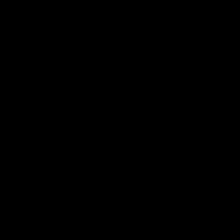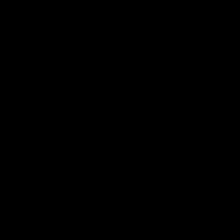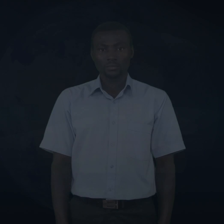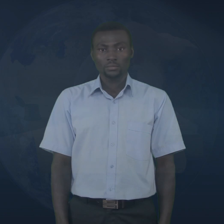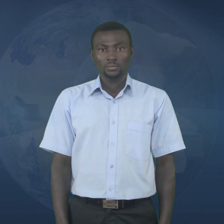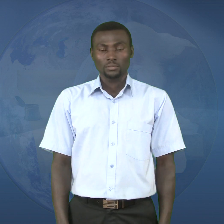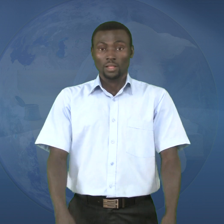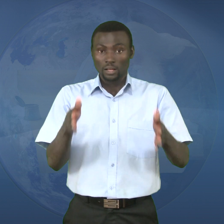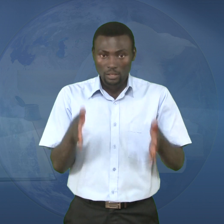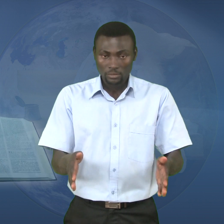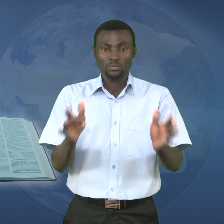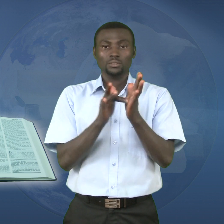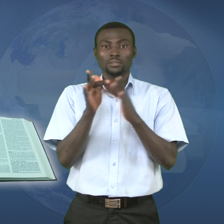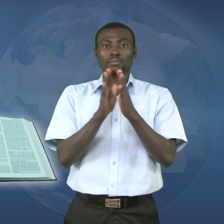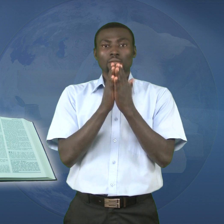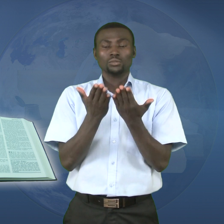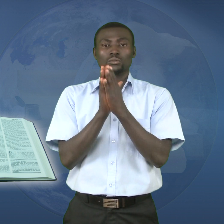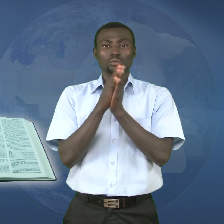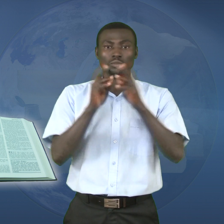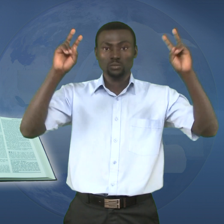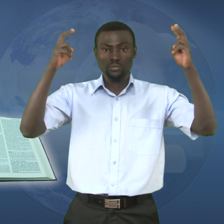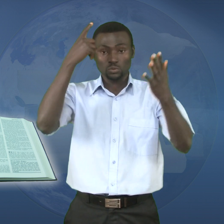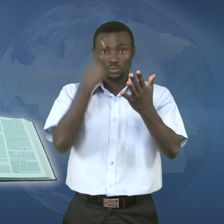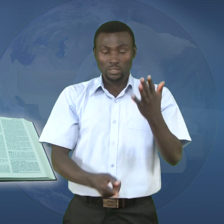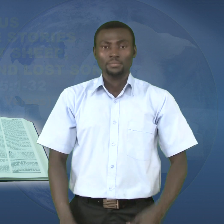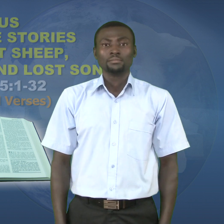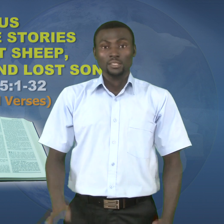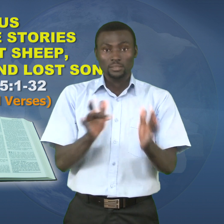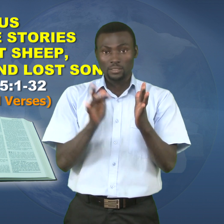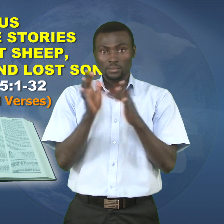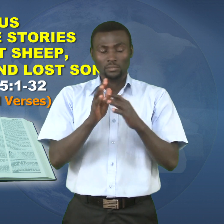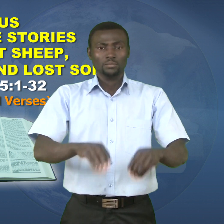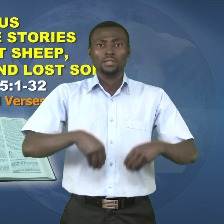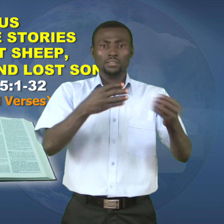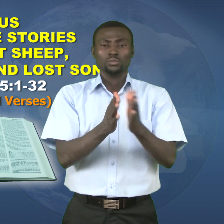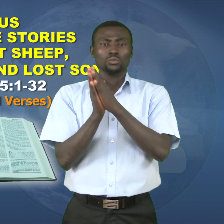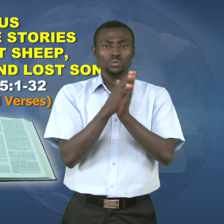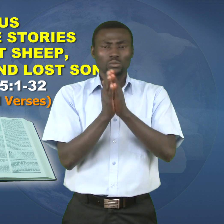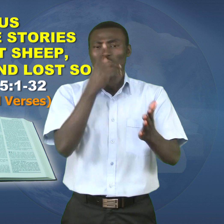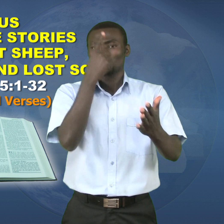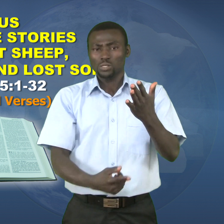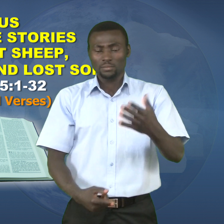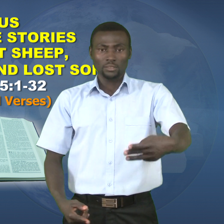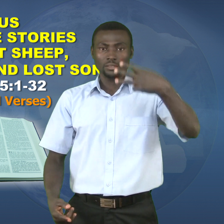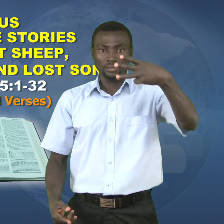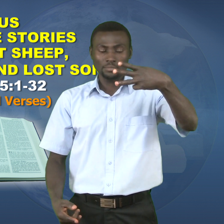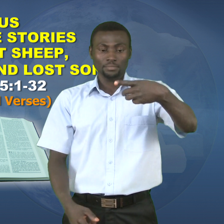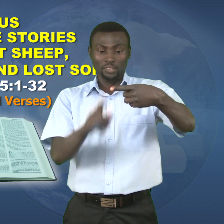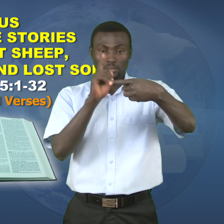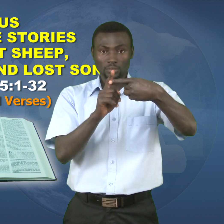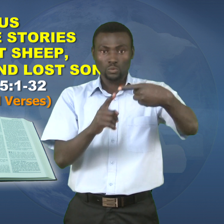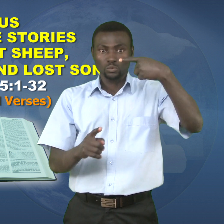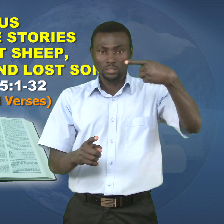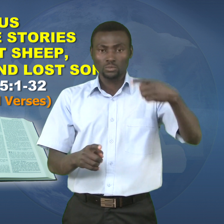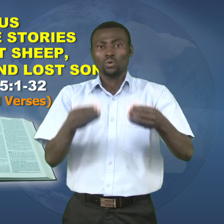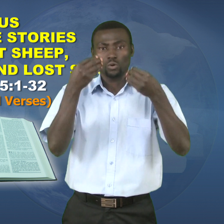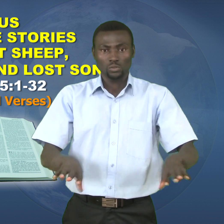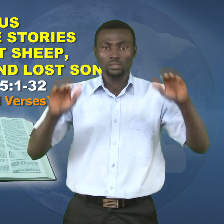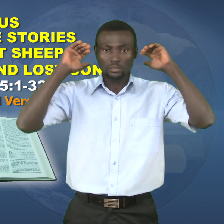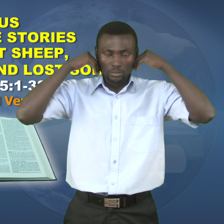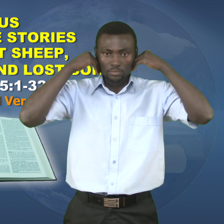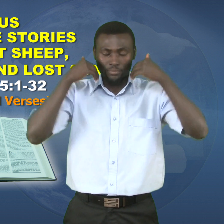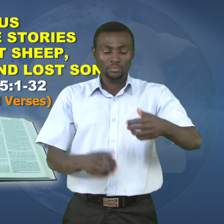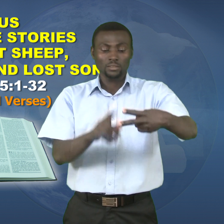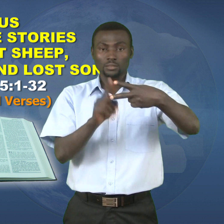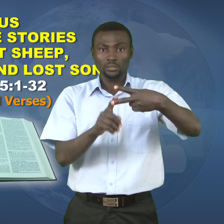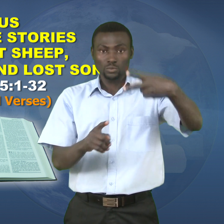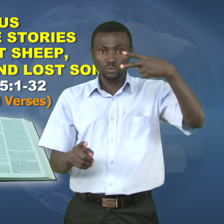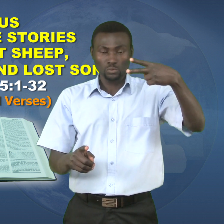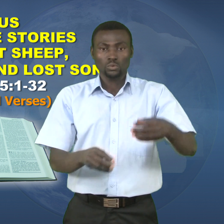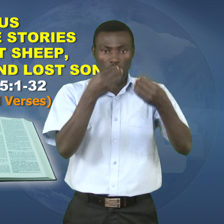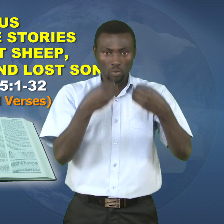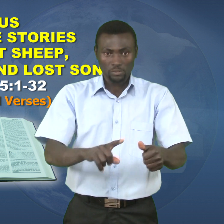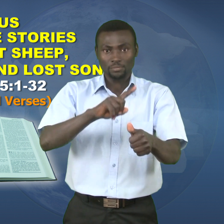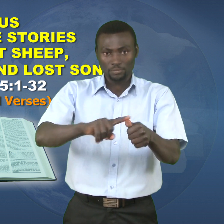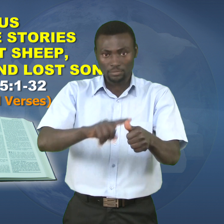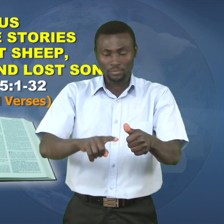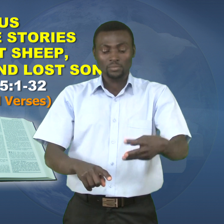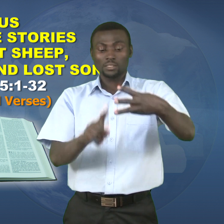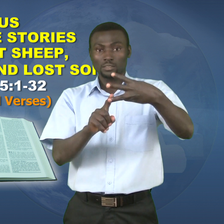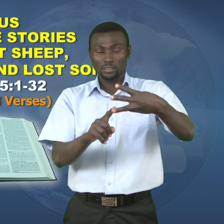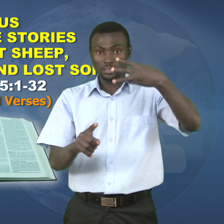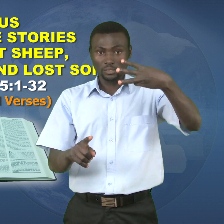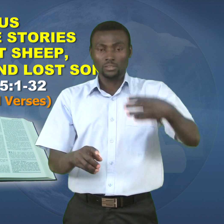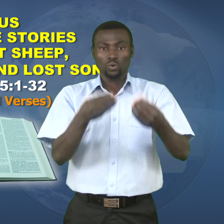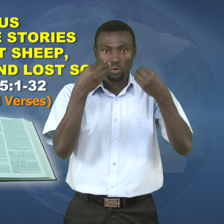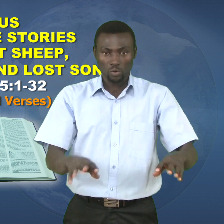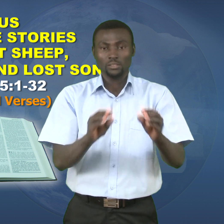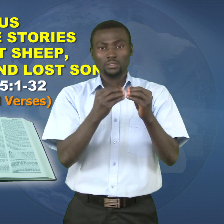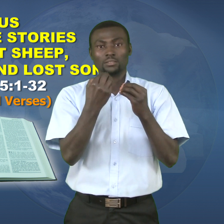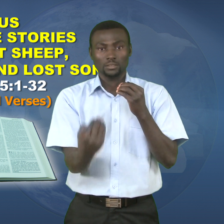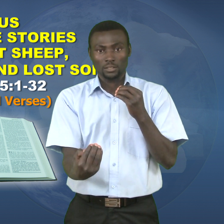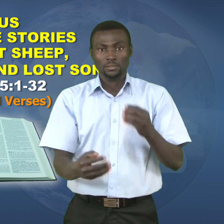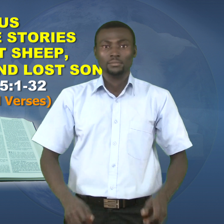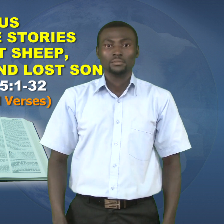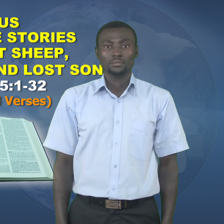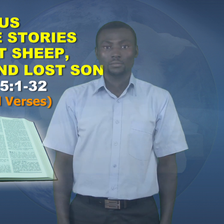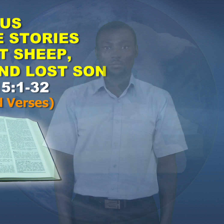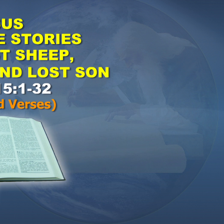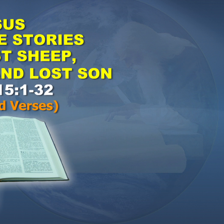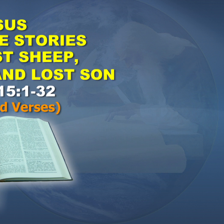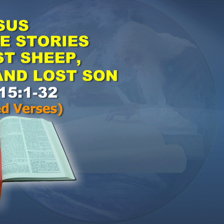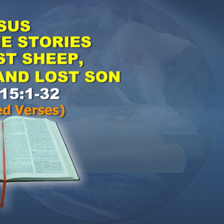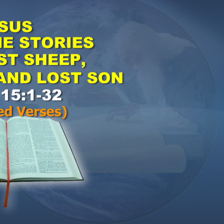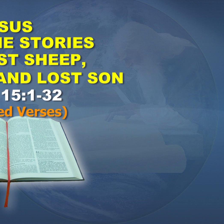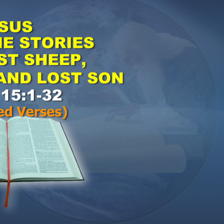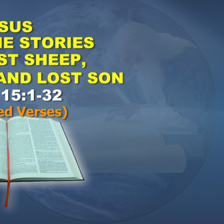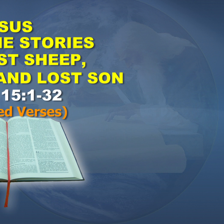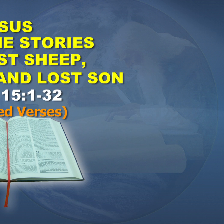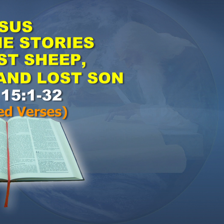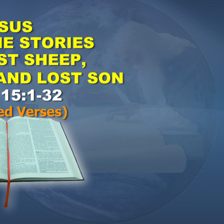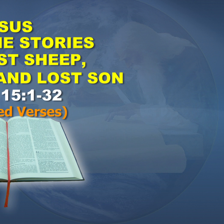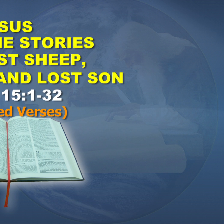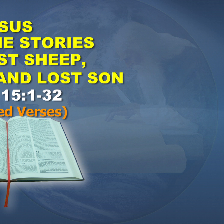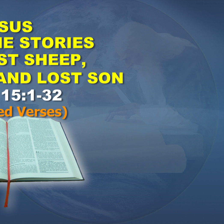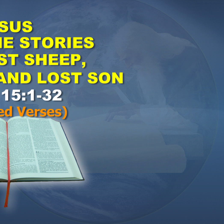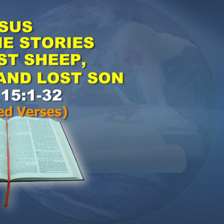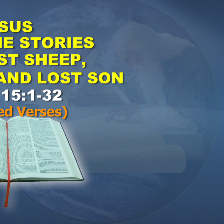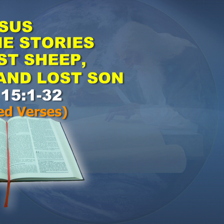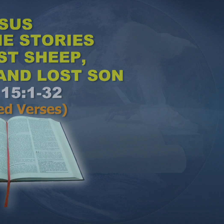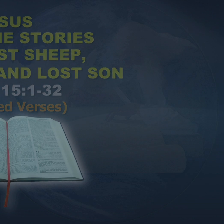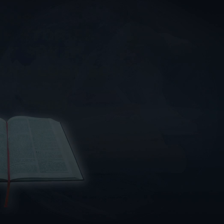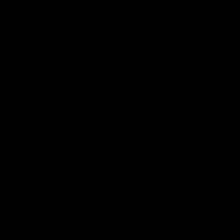Jesus tells the stories of a lost sheep, coin and son